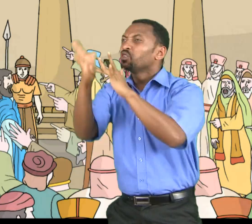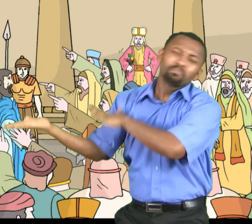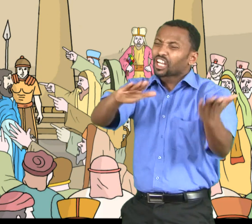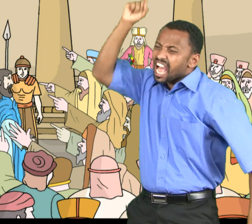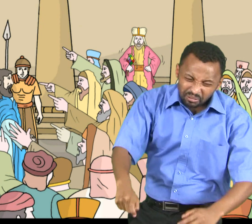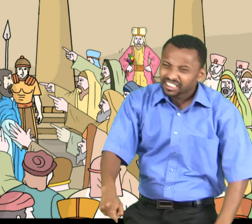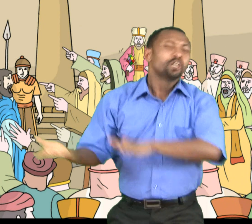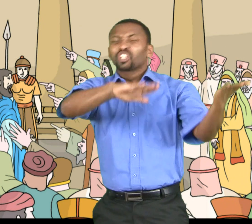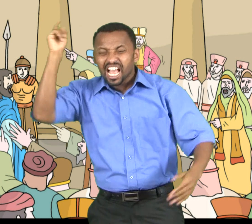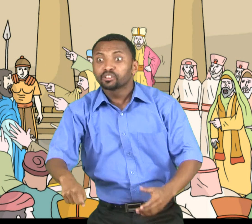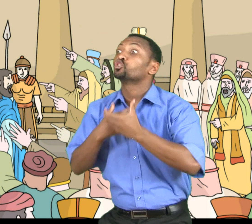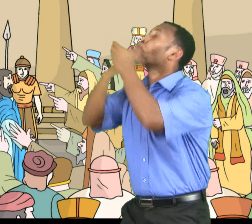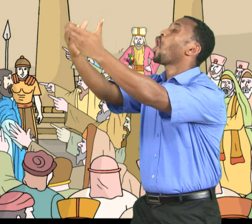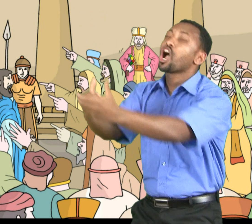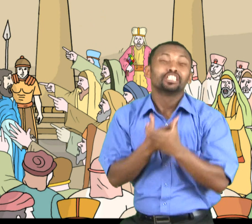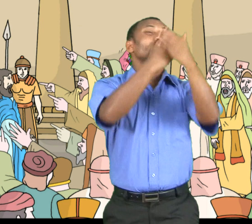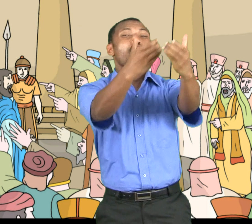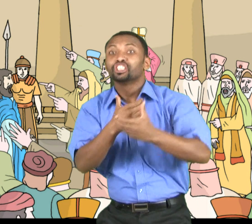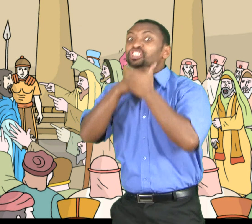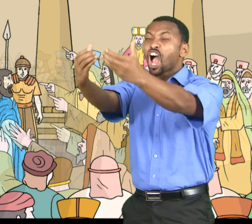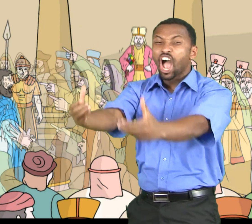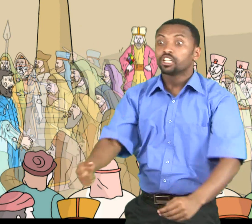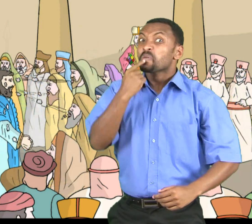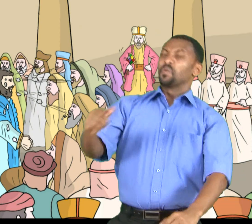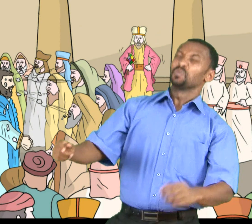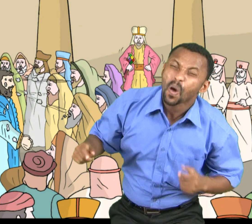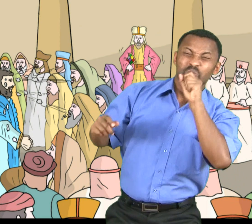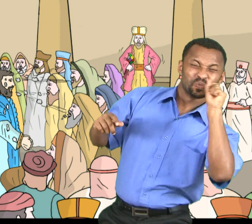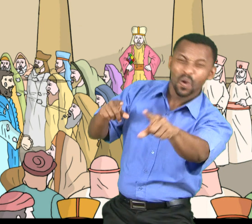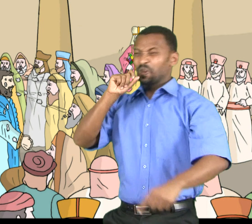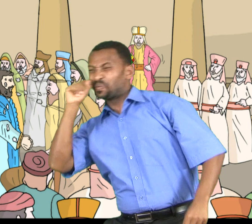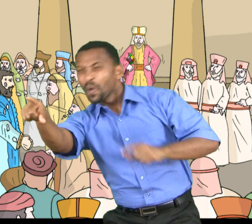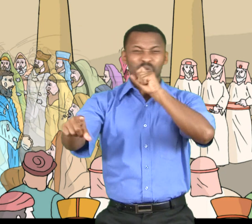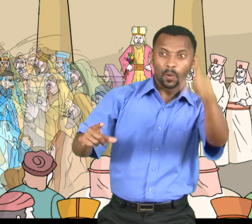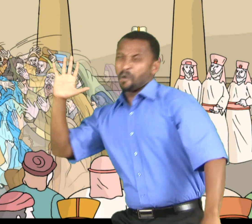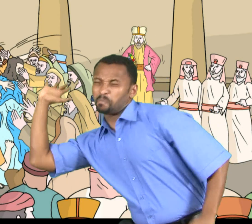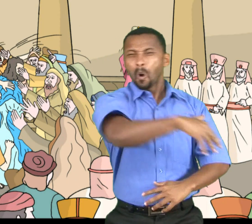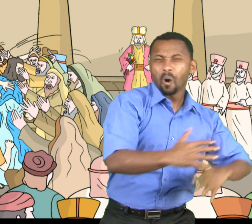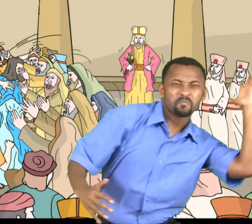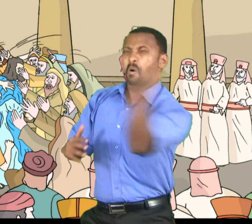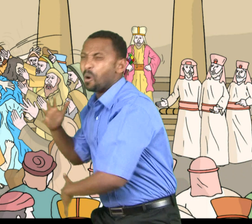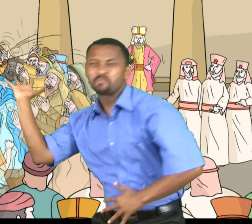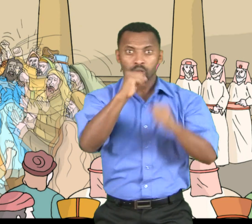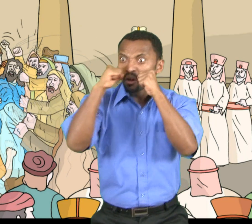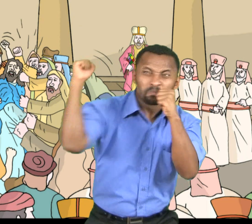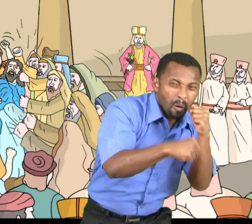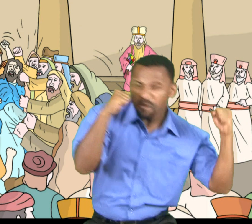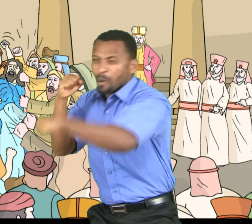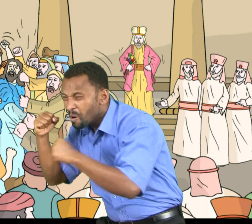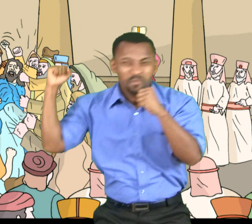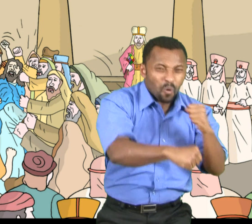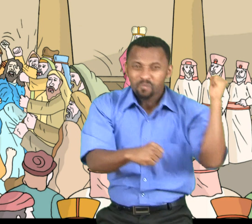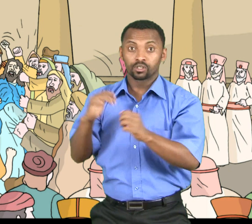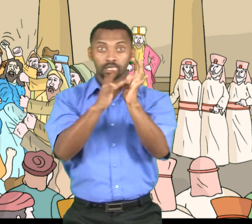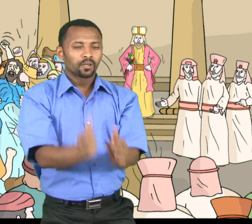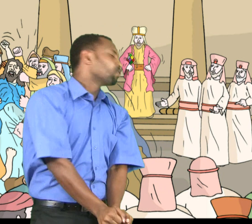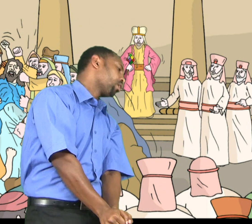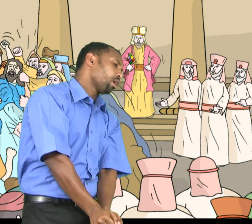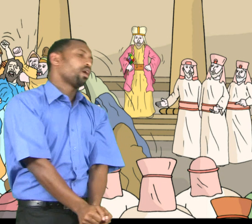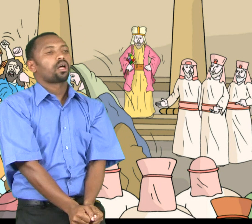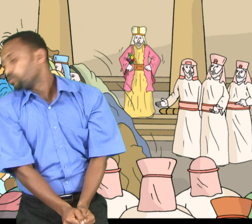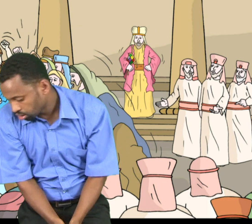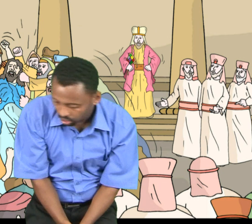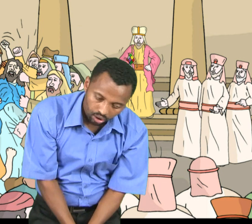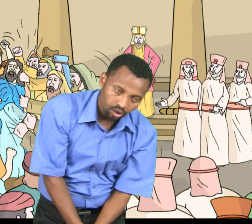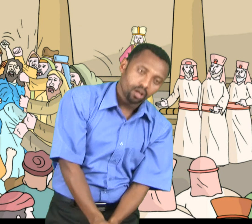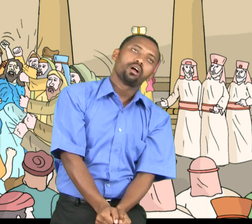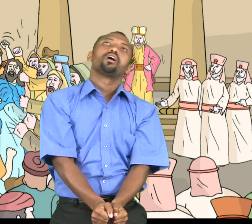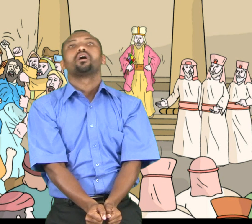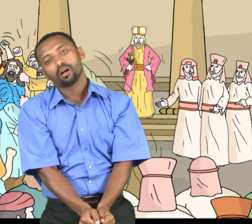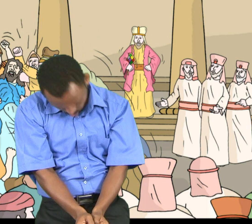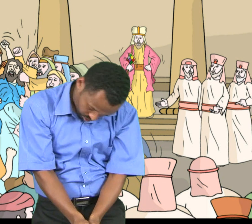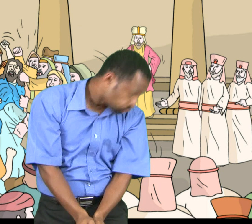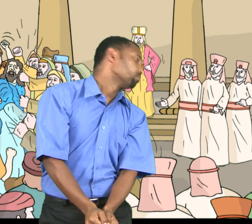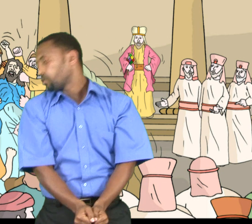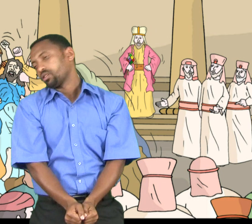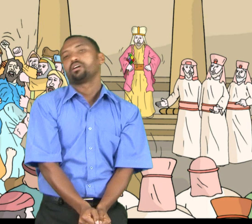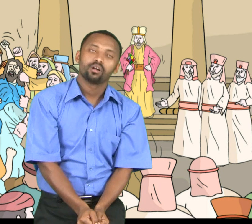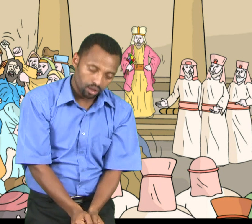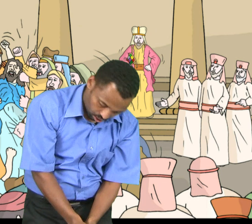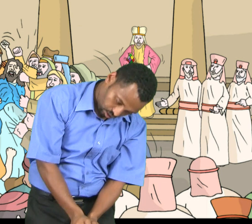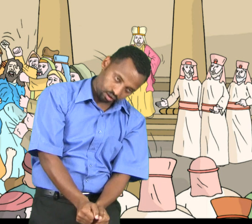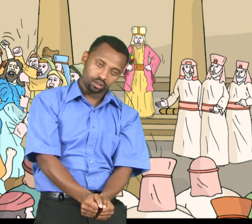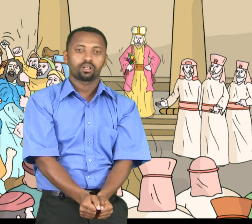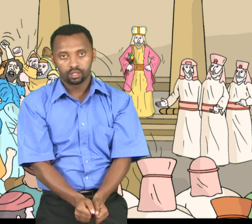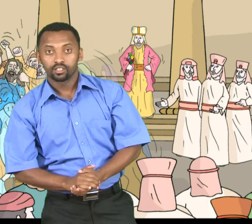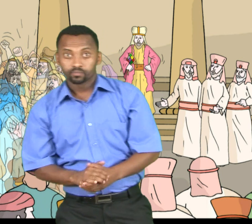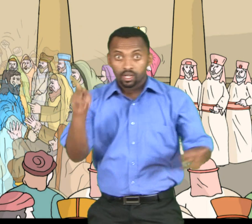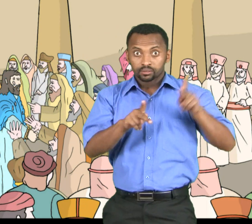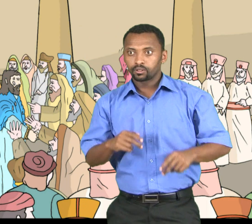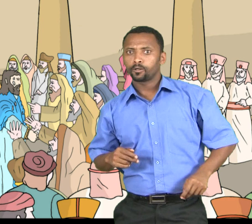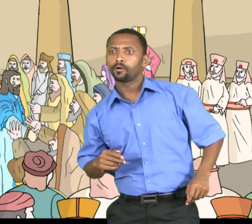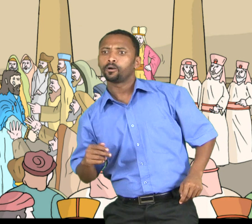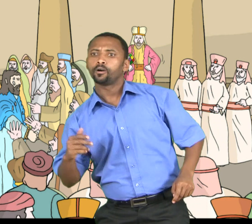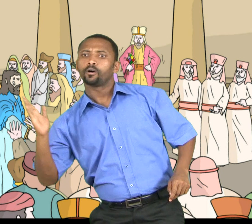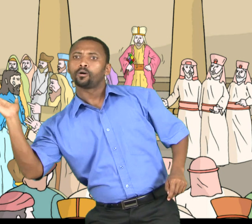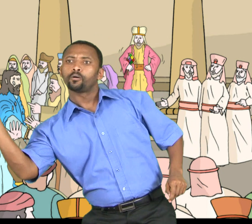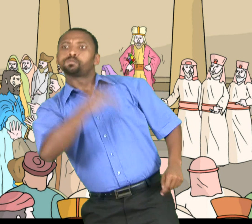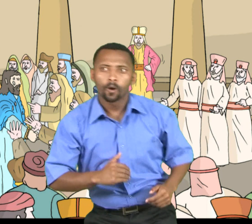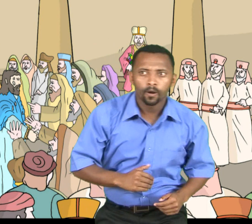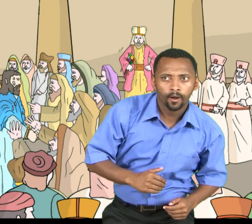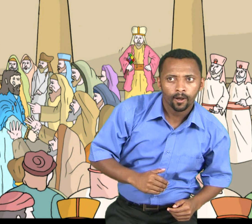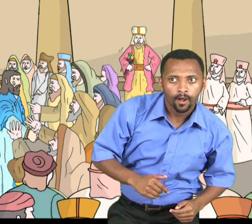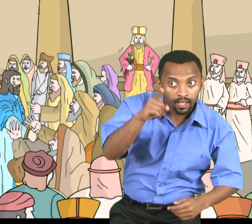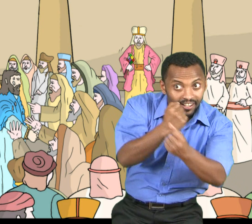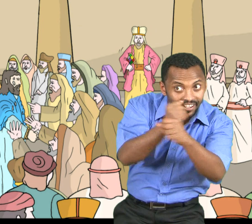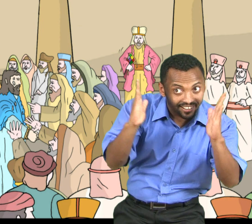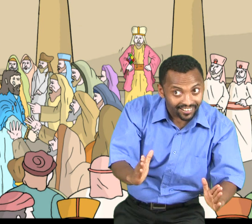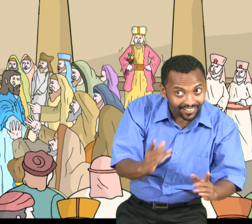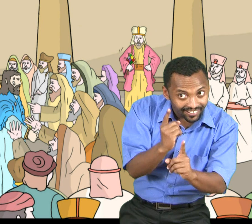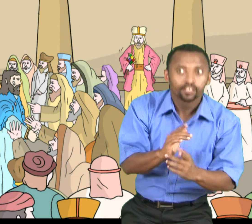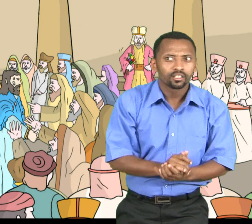What do you think?” “He deserves to die,” they answered. Then they spit in His face and struck Him.